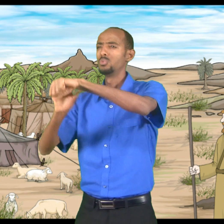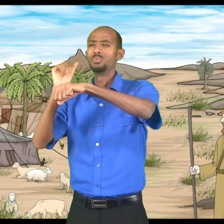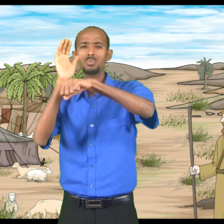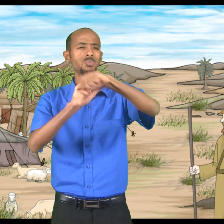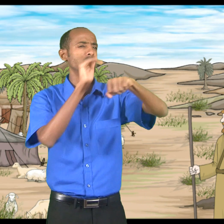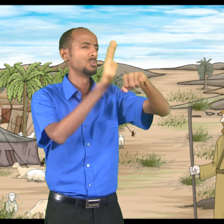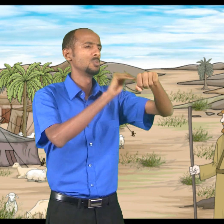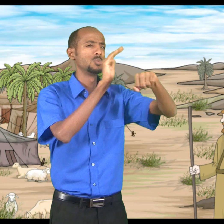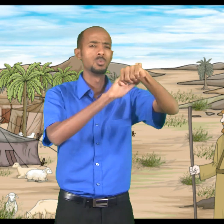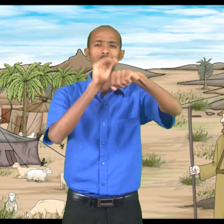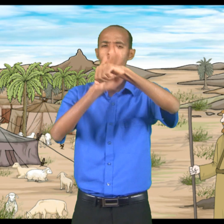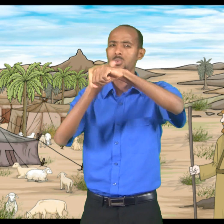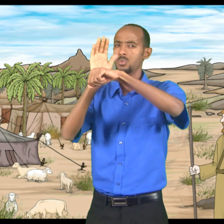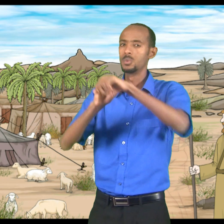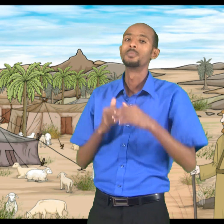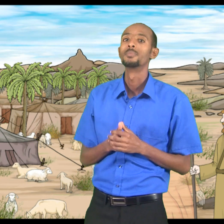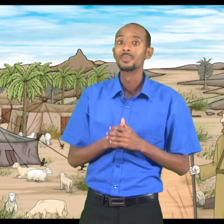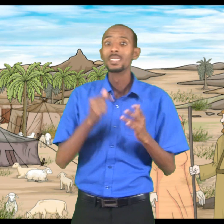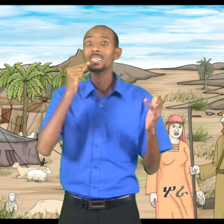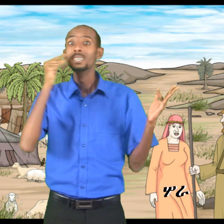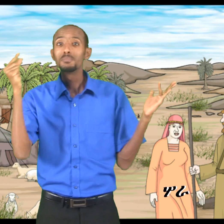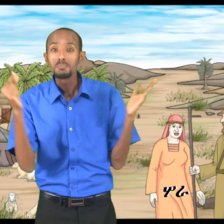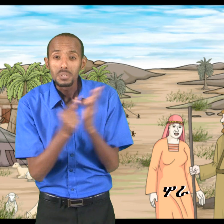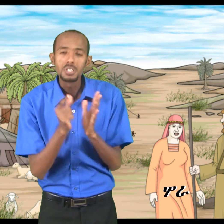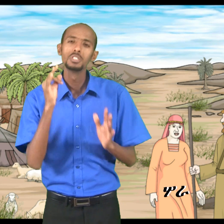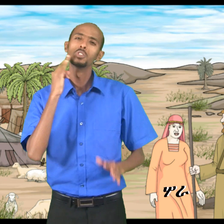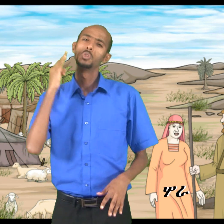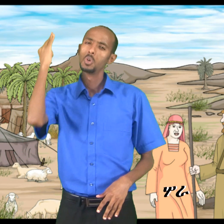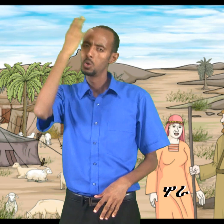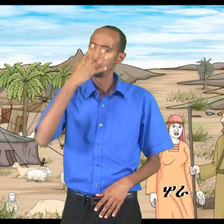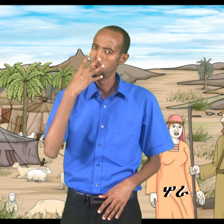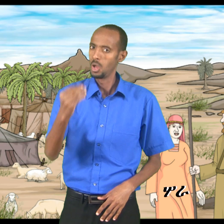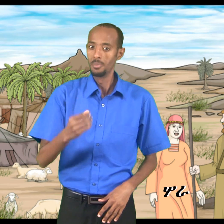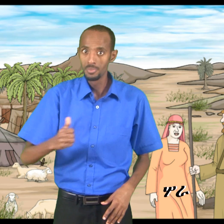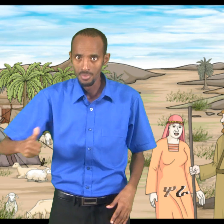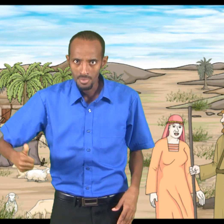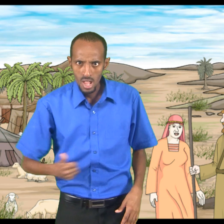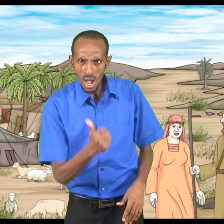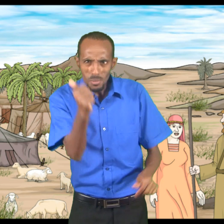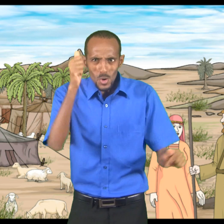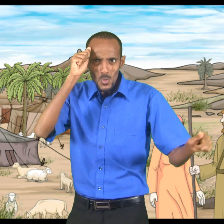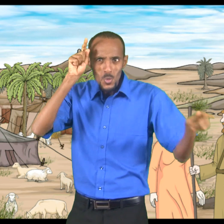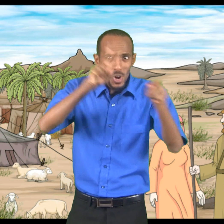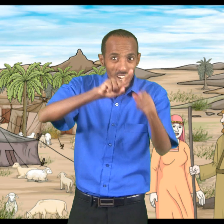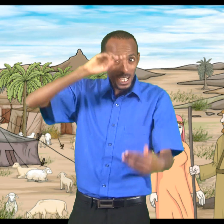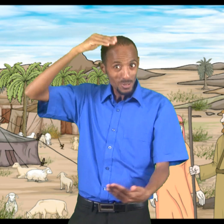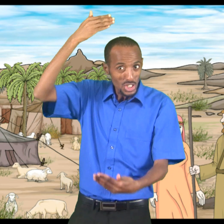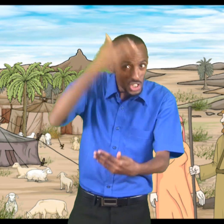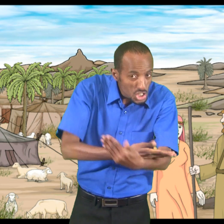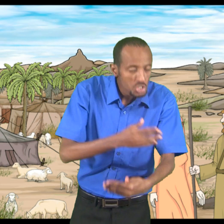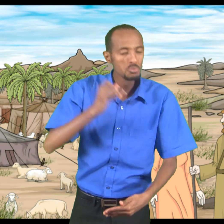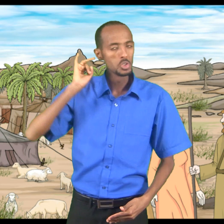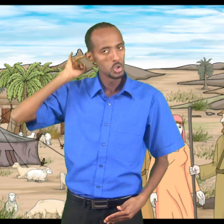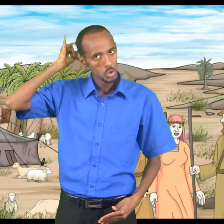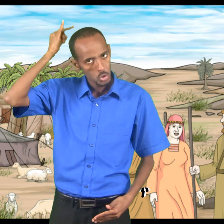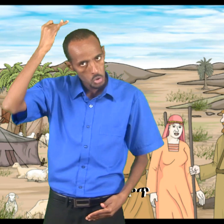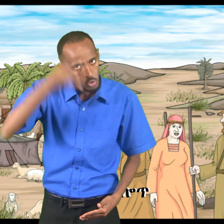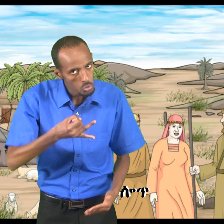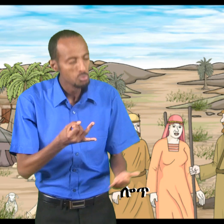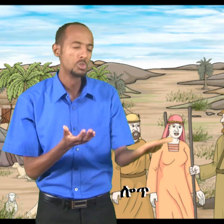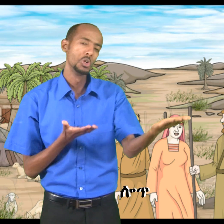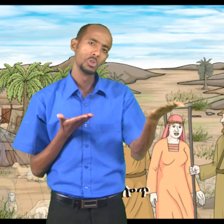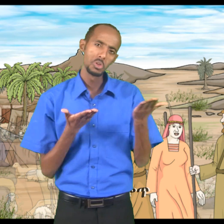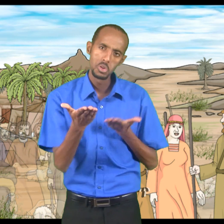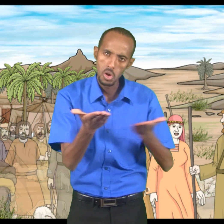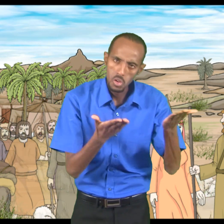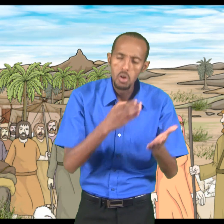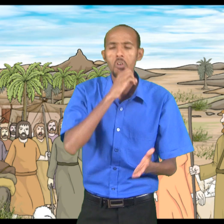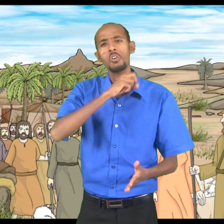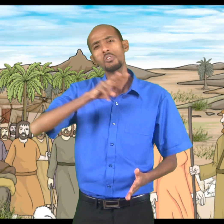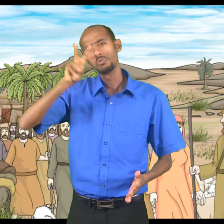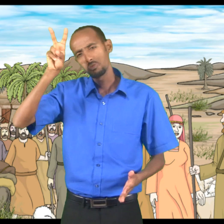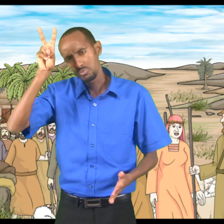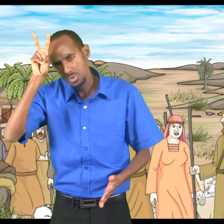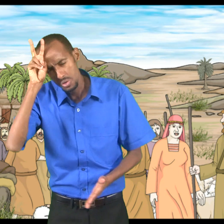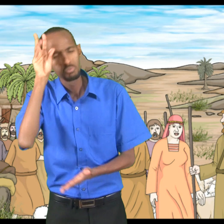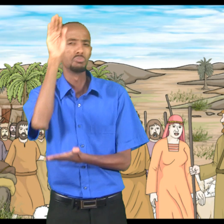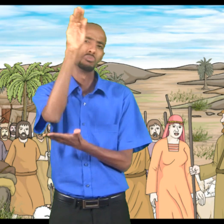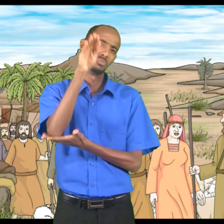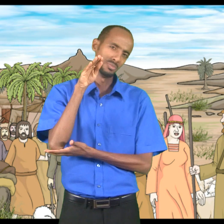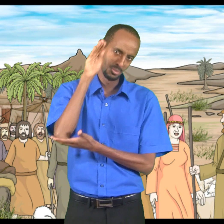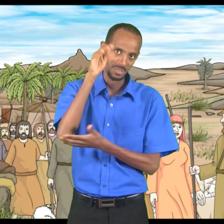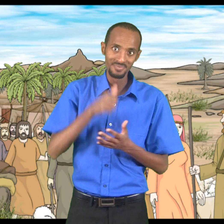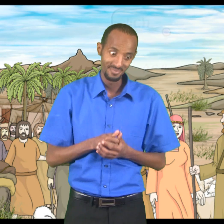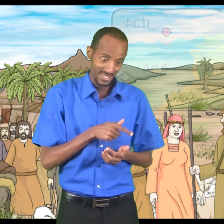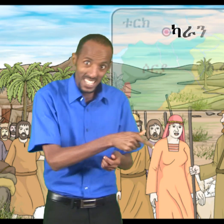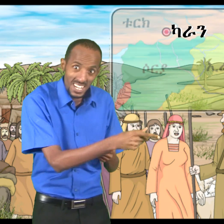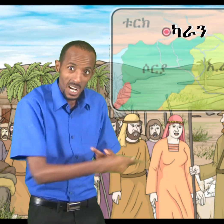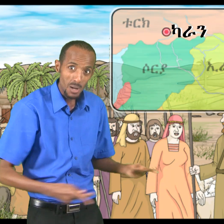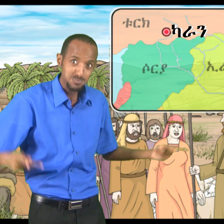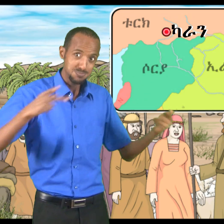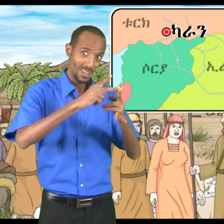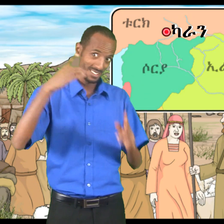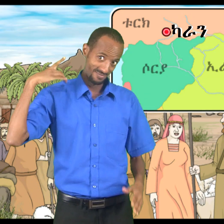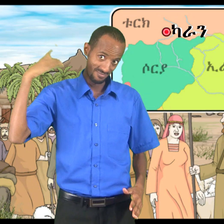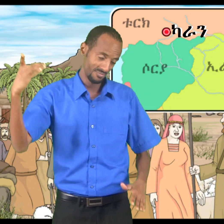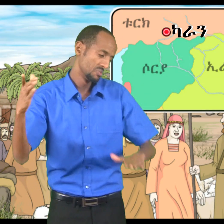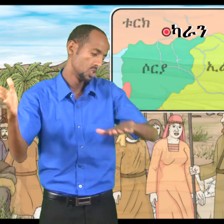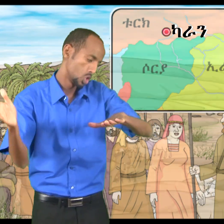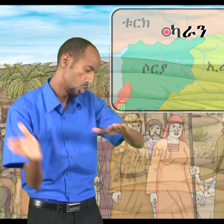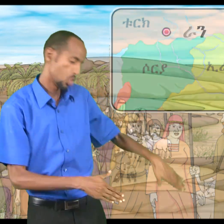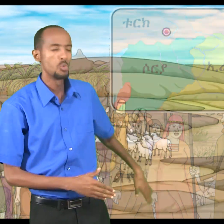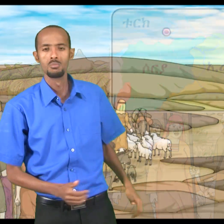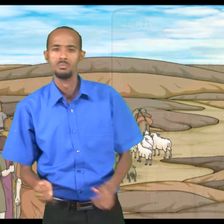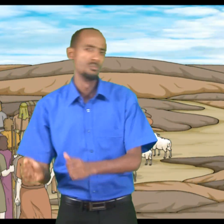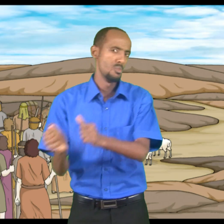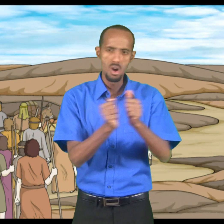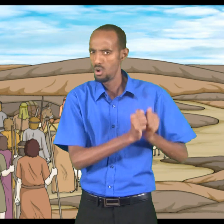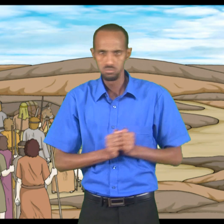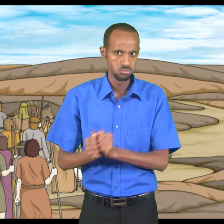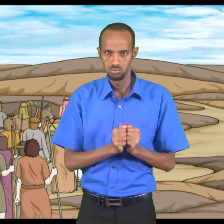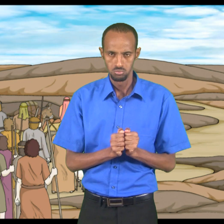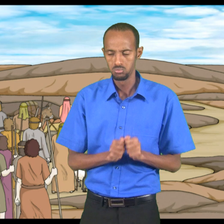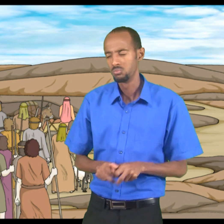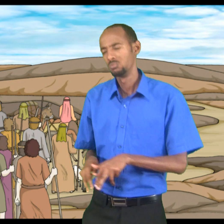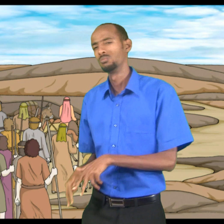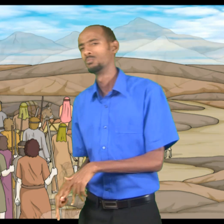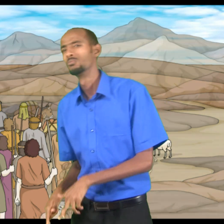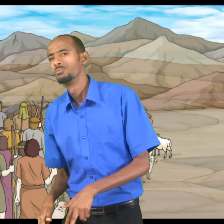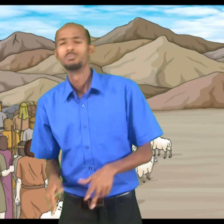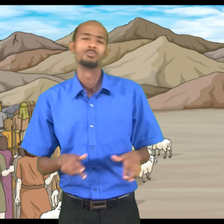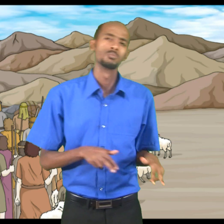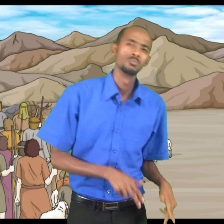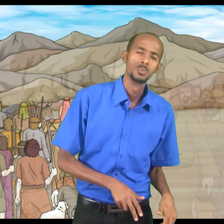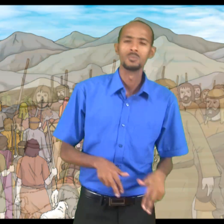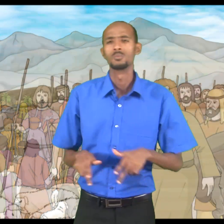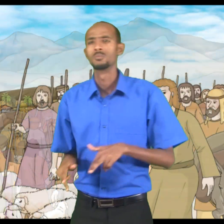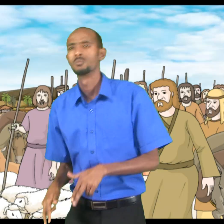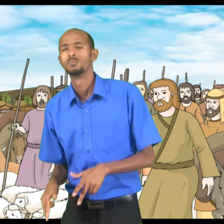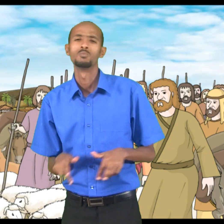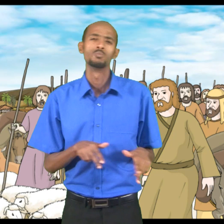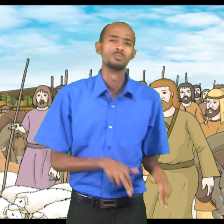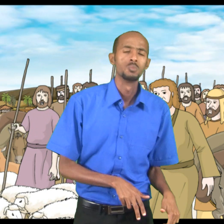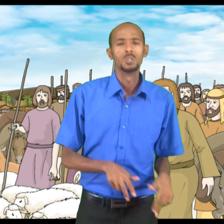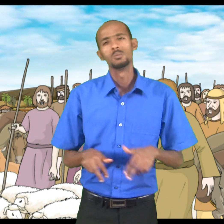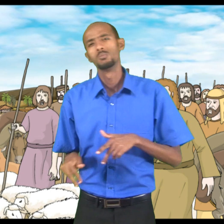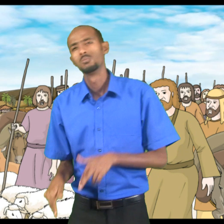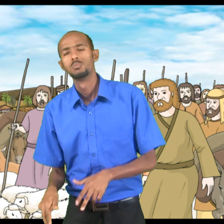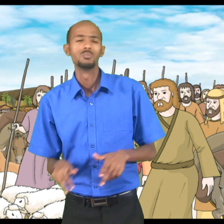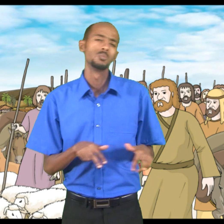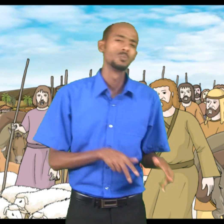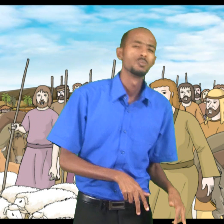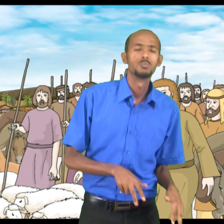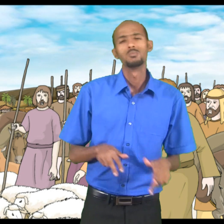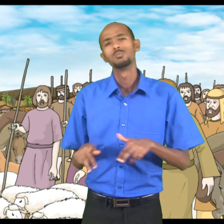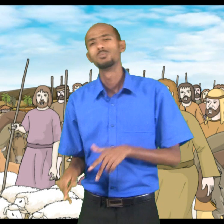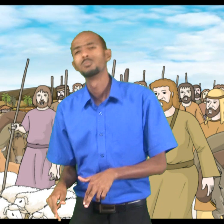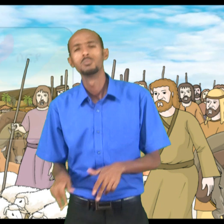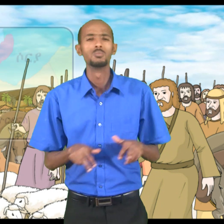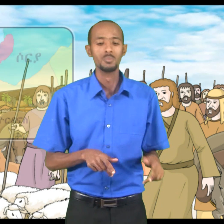And Abram took his wife Sarai, his nephew Lot, and all the possessions and people they had acquired in Haran, and set out for the land of Canaan.